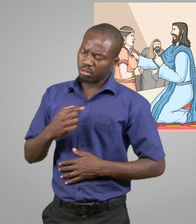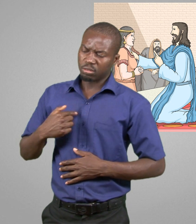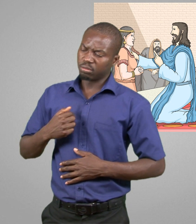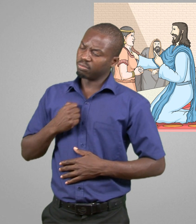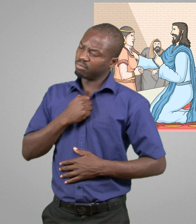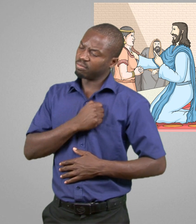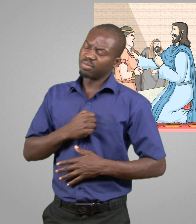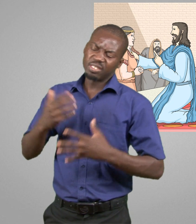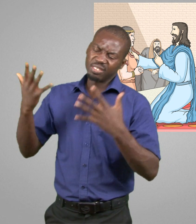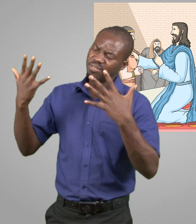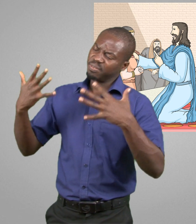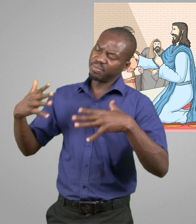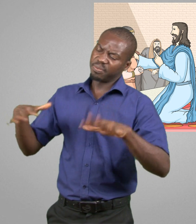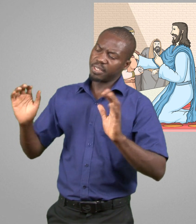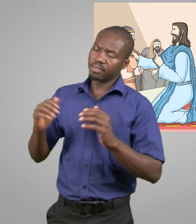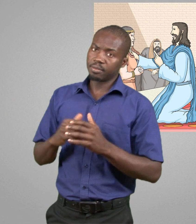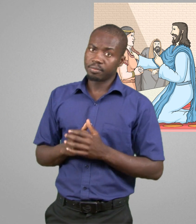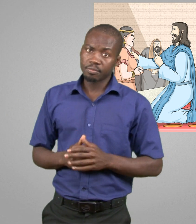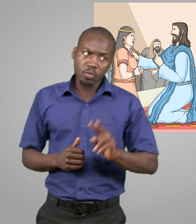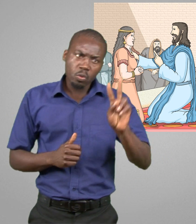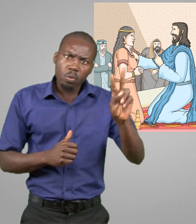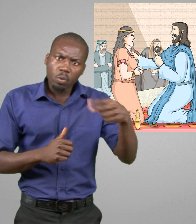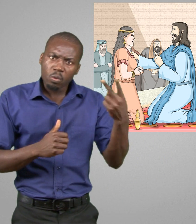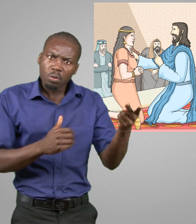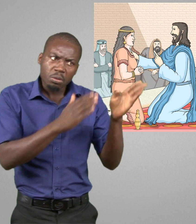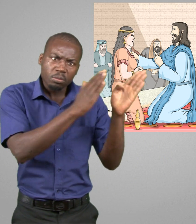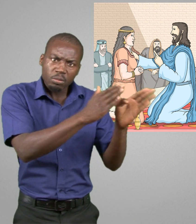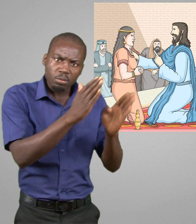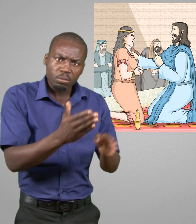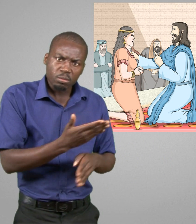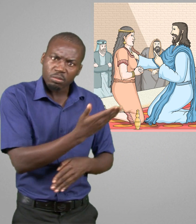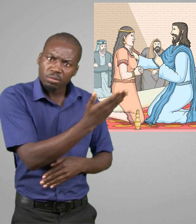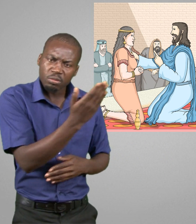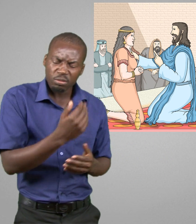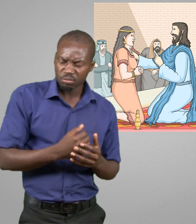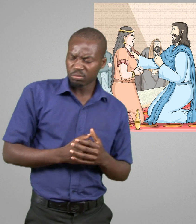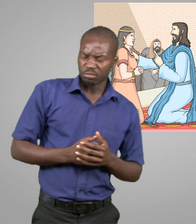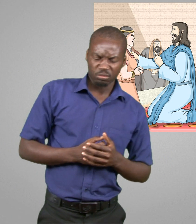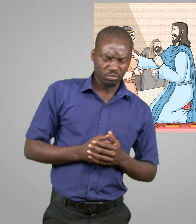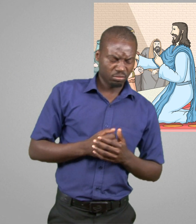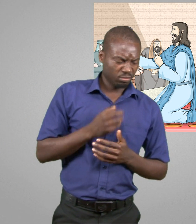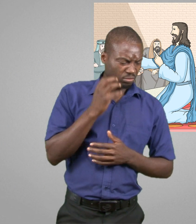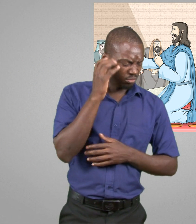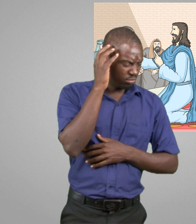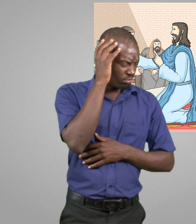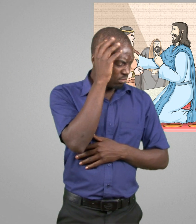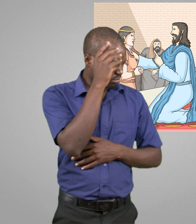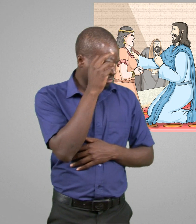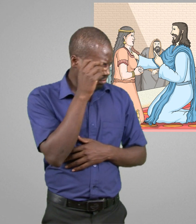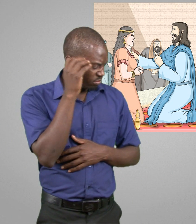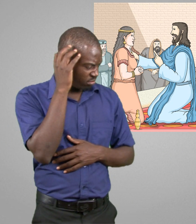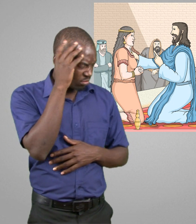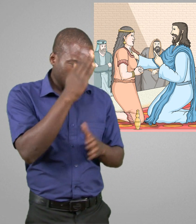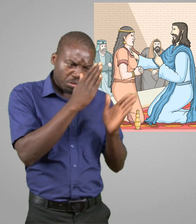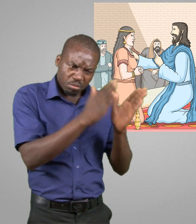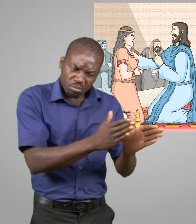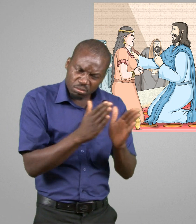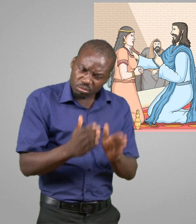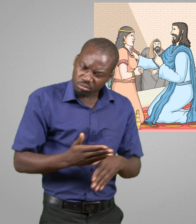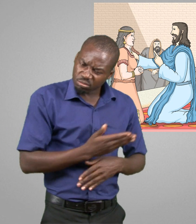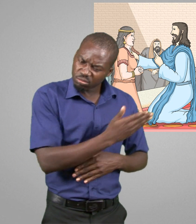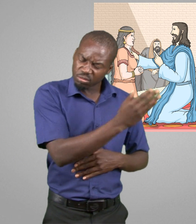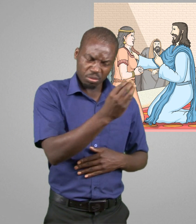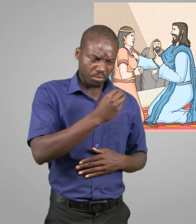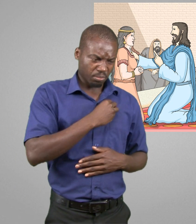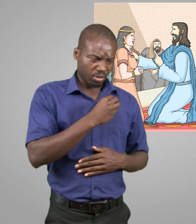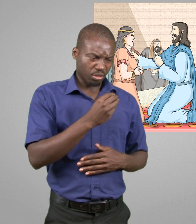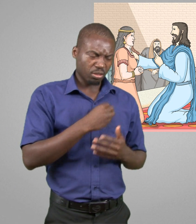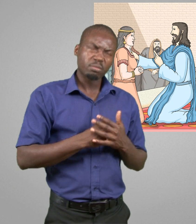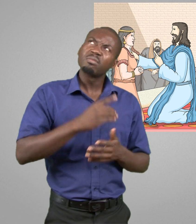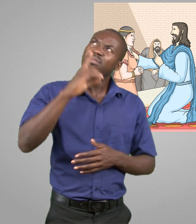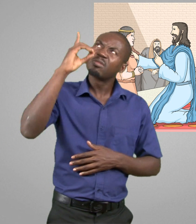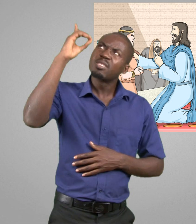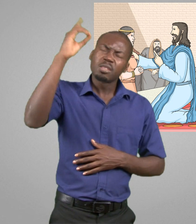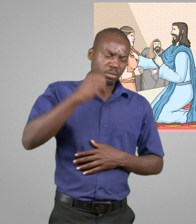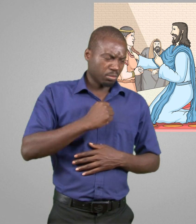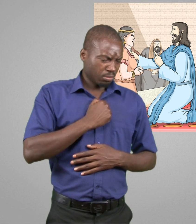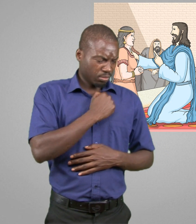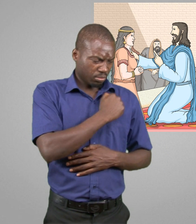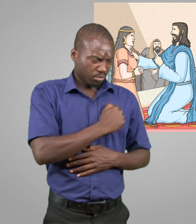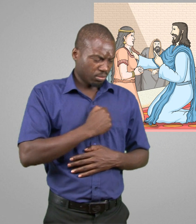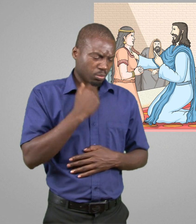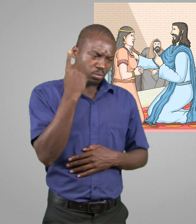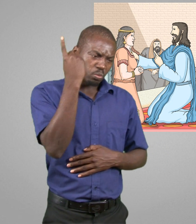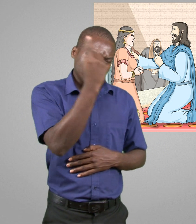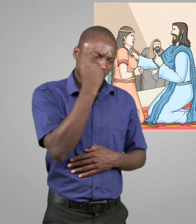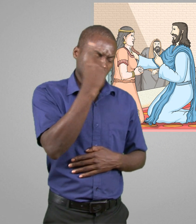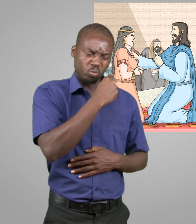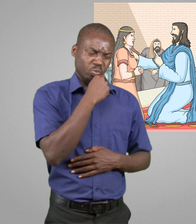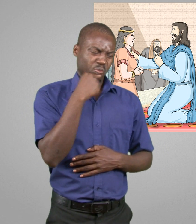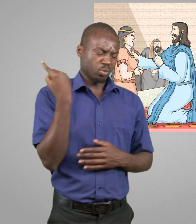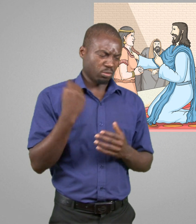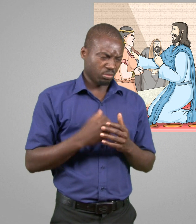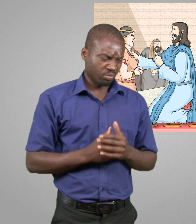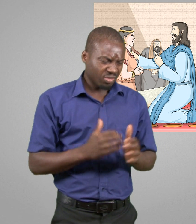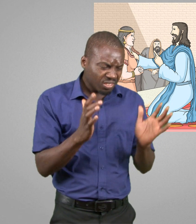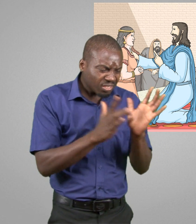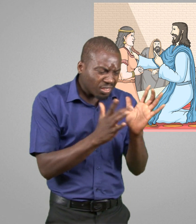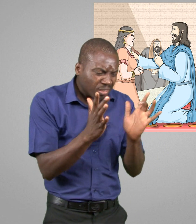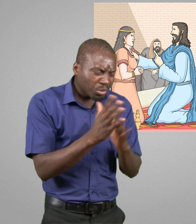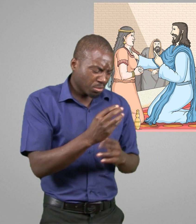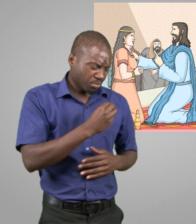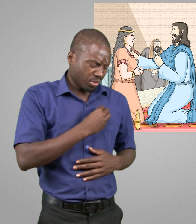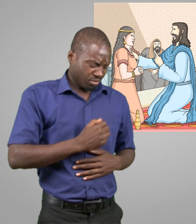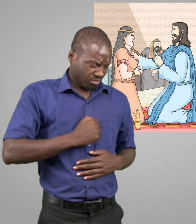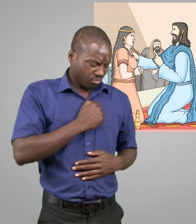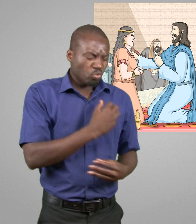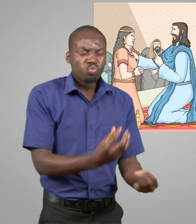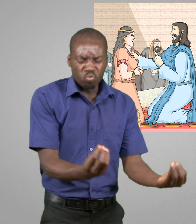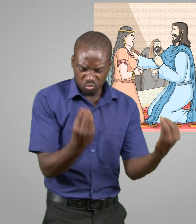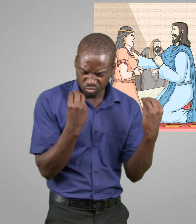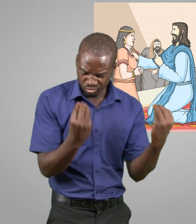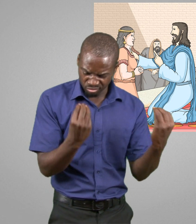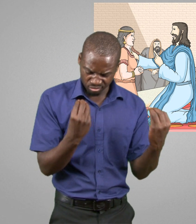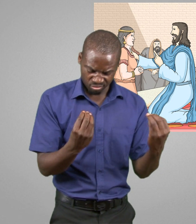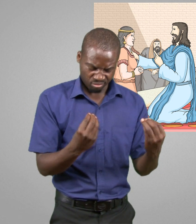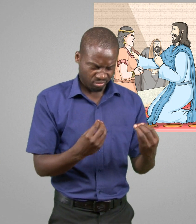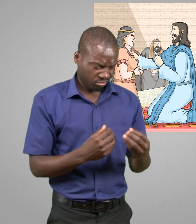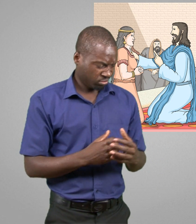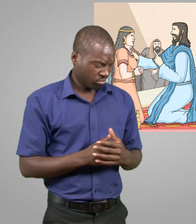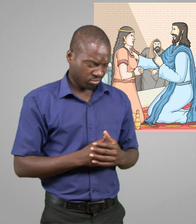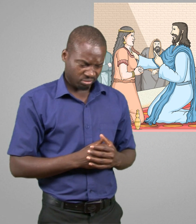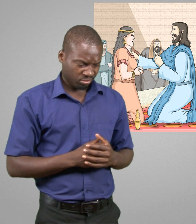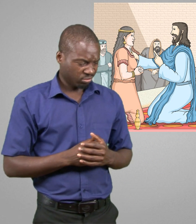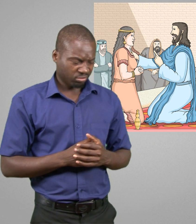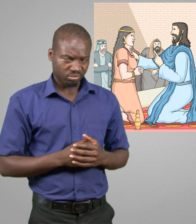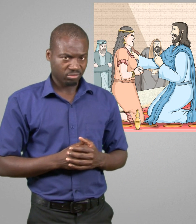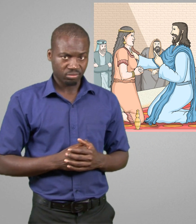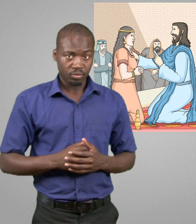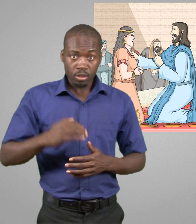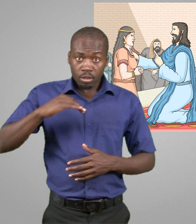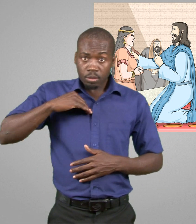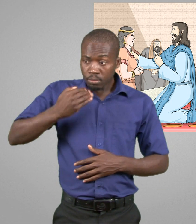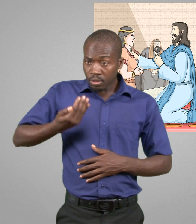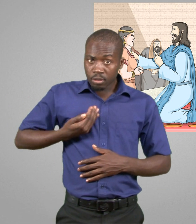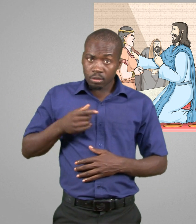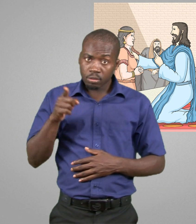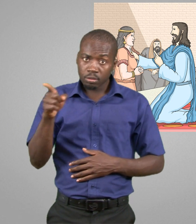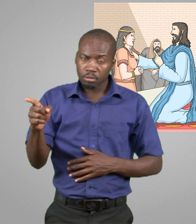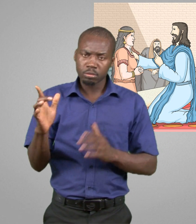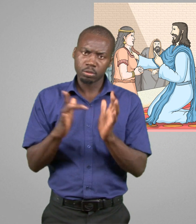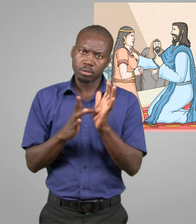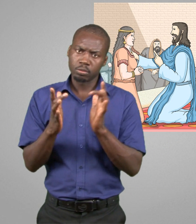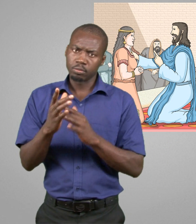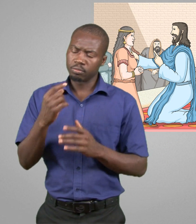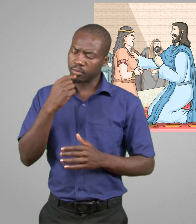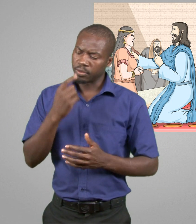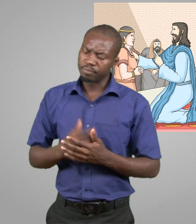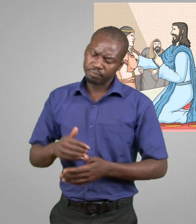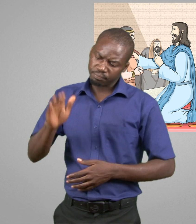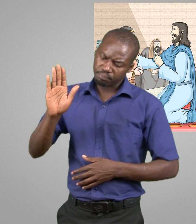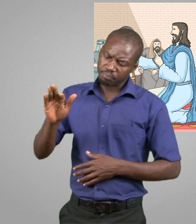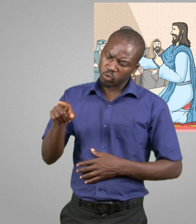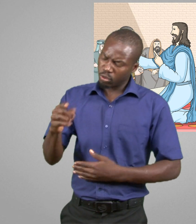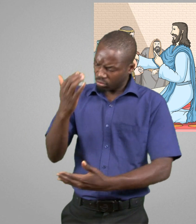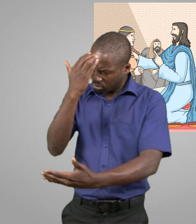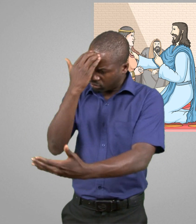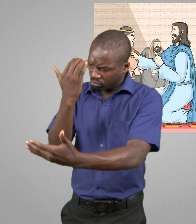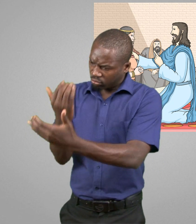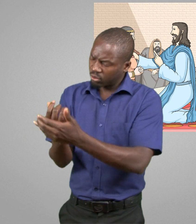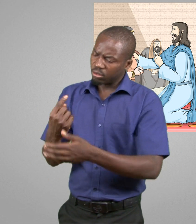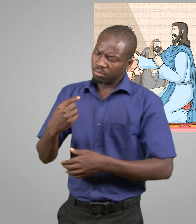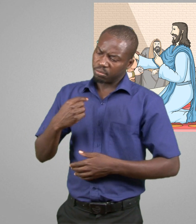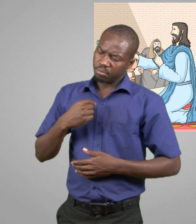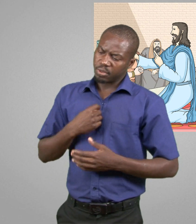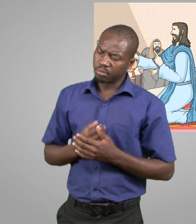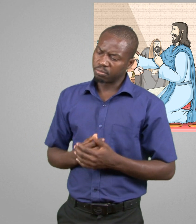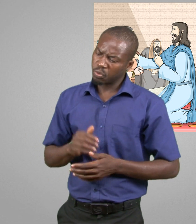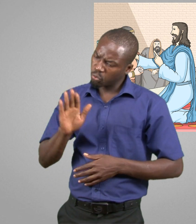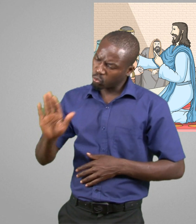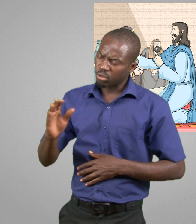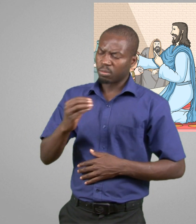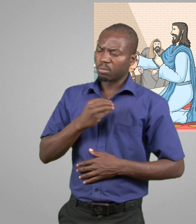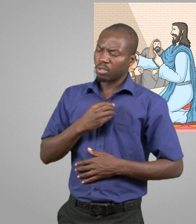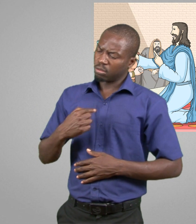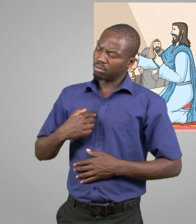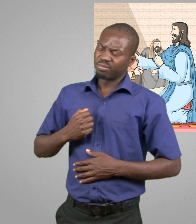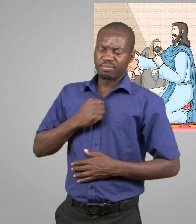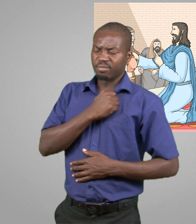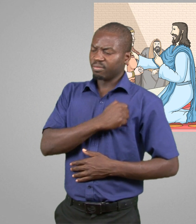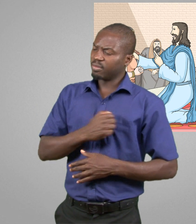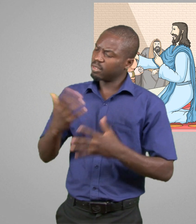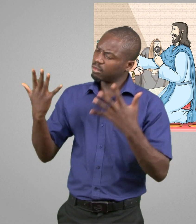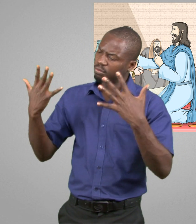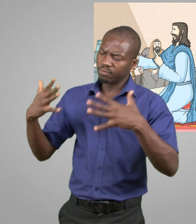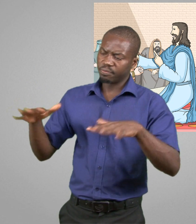But those at the table began to say to themselves, “Who is this who even forgives sins?”